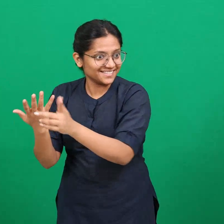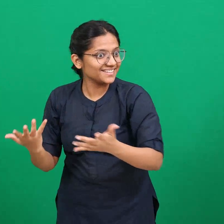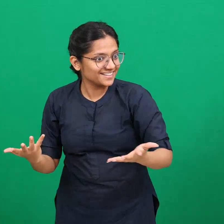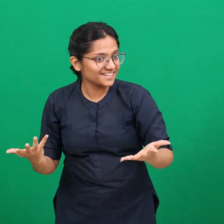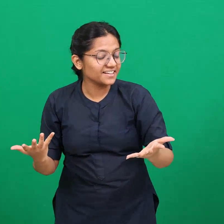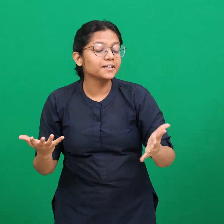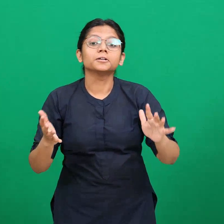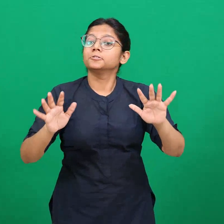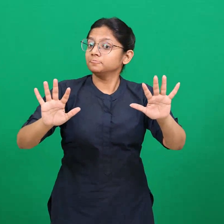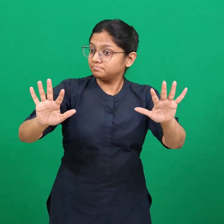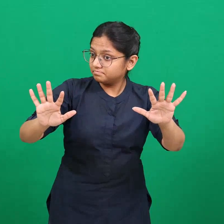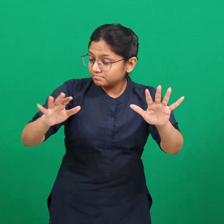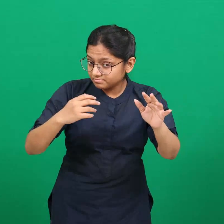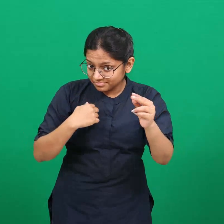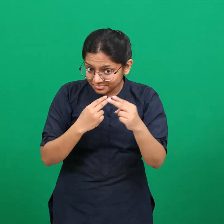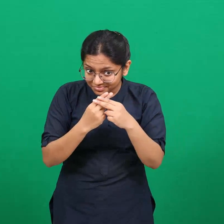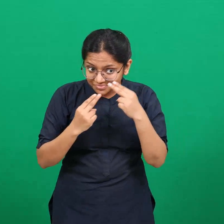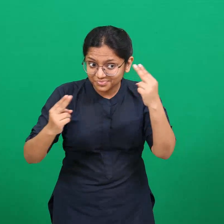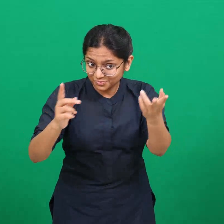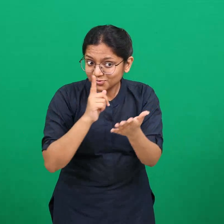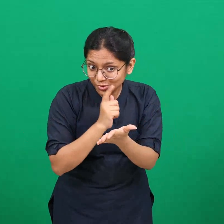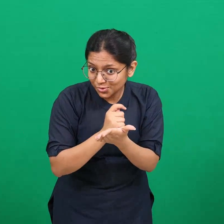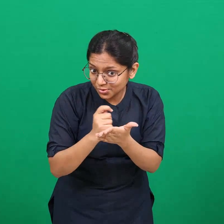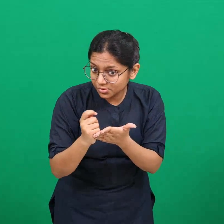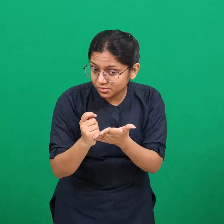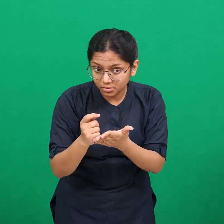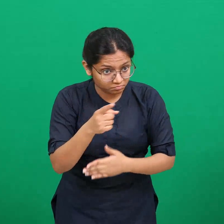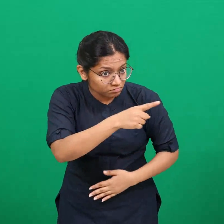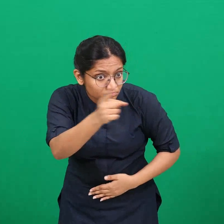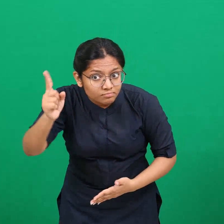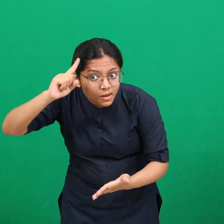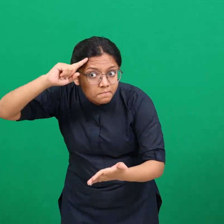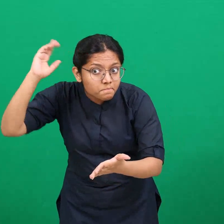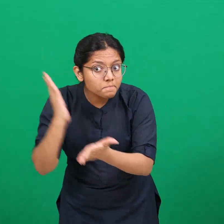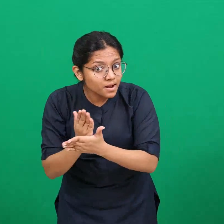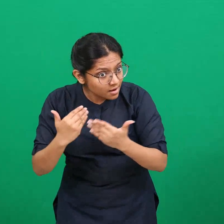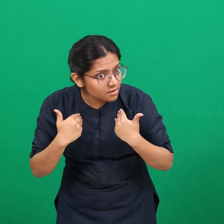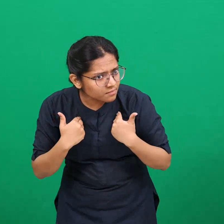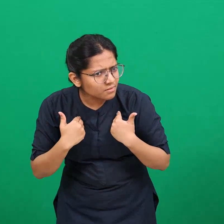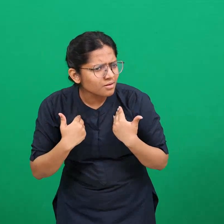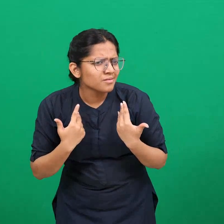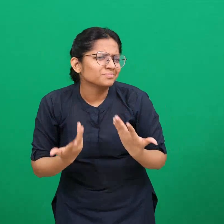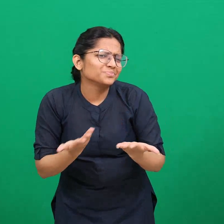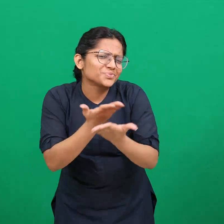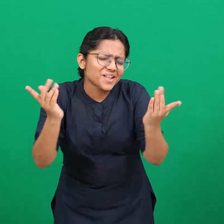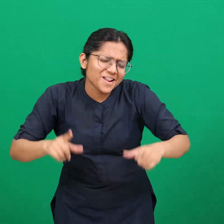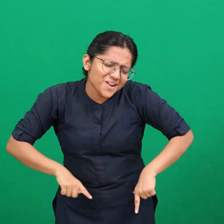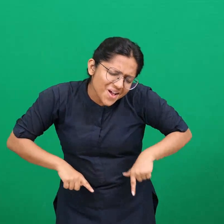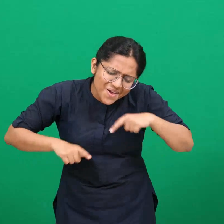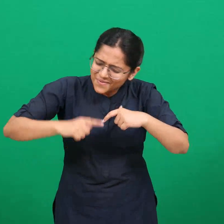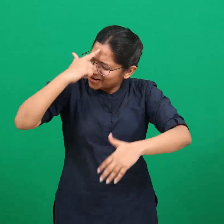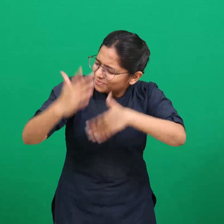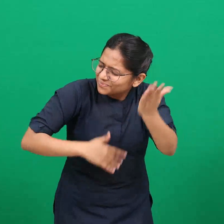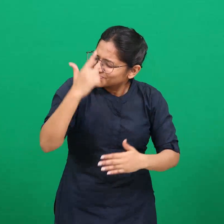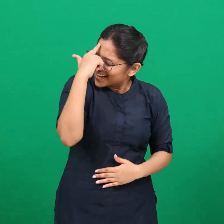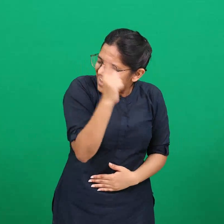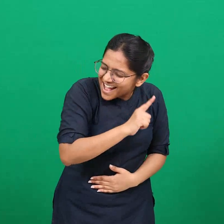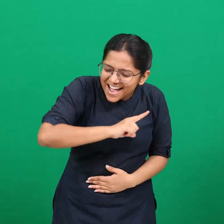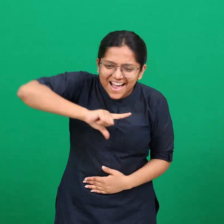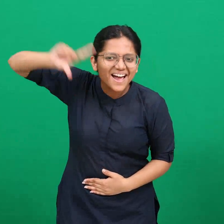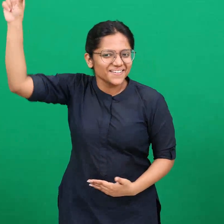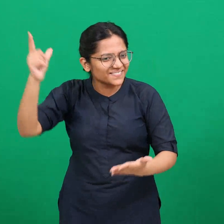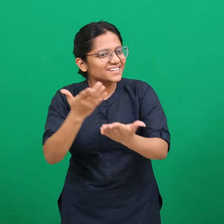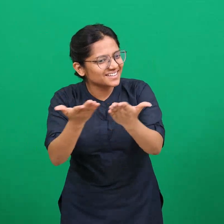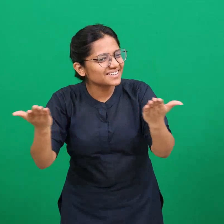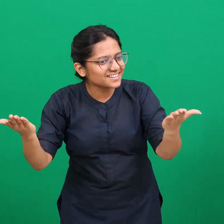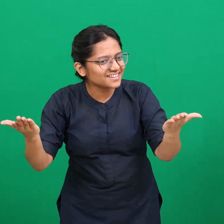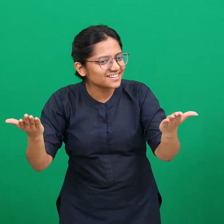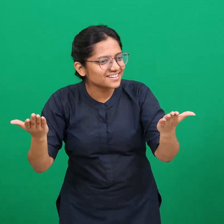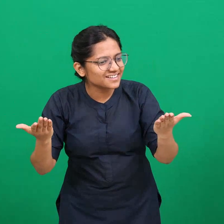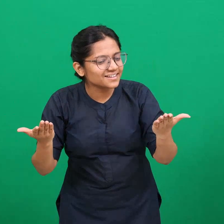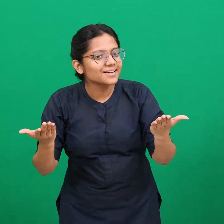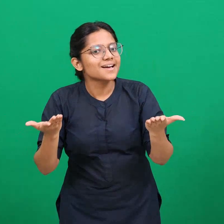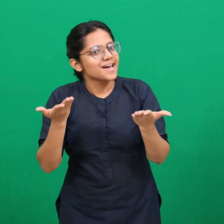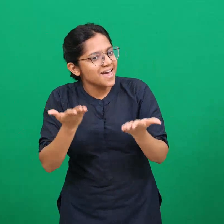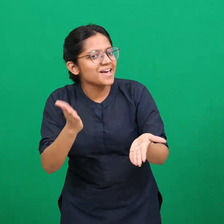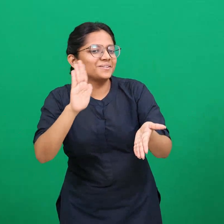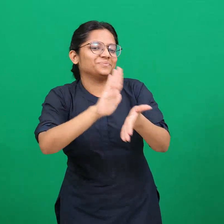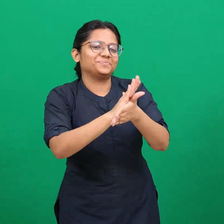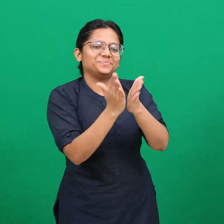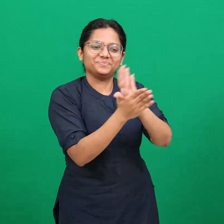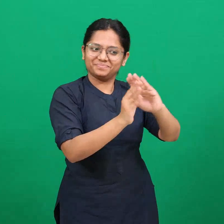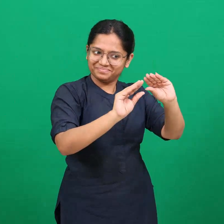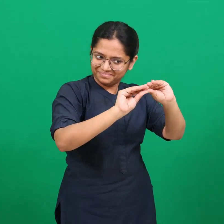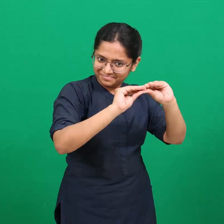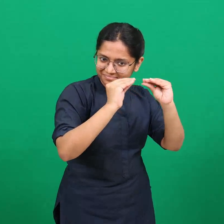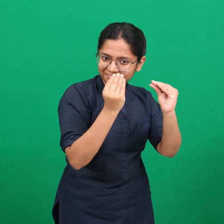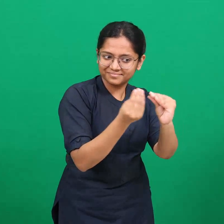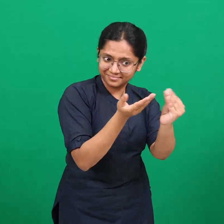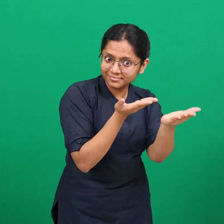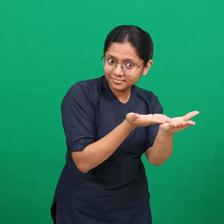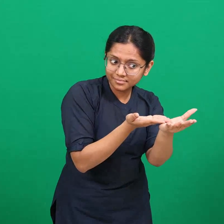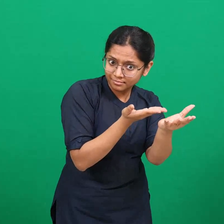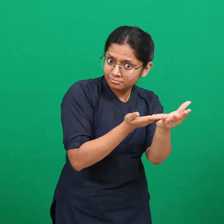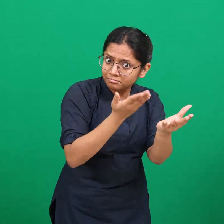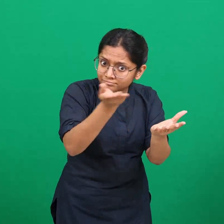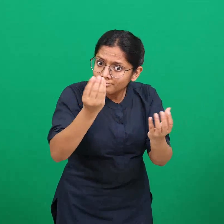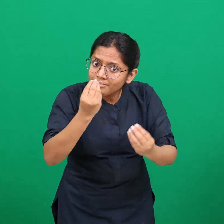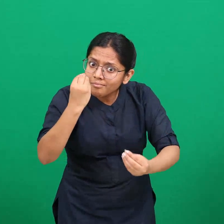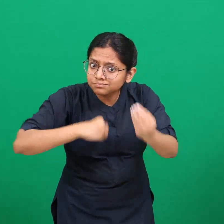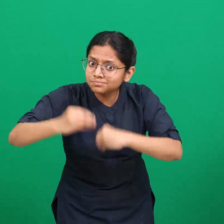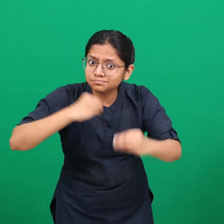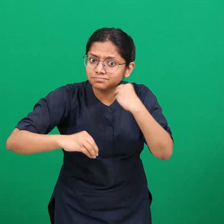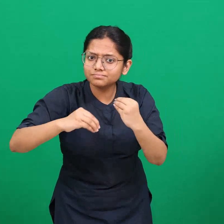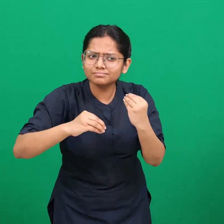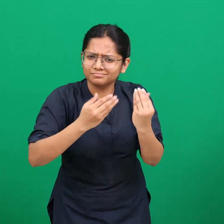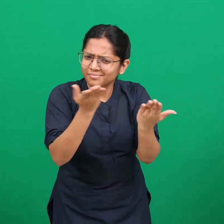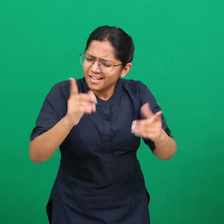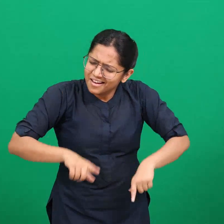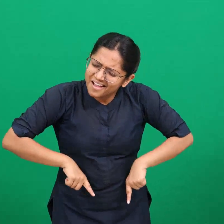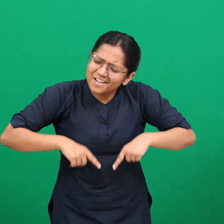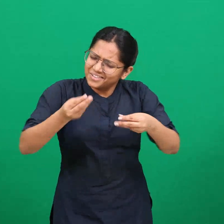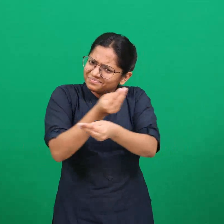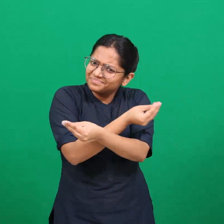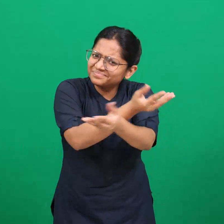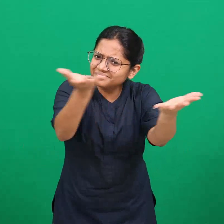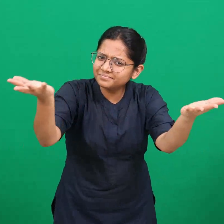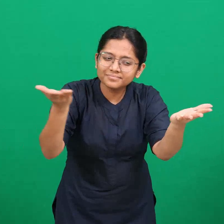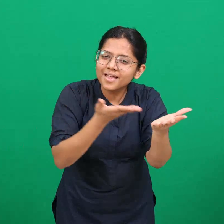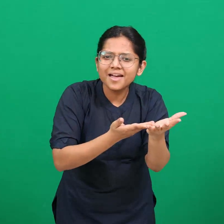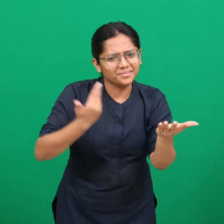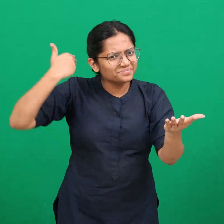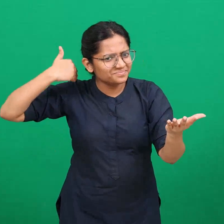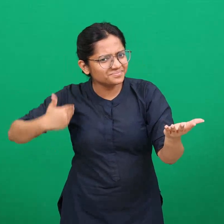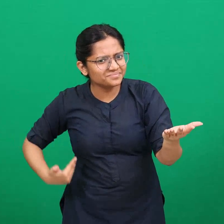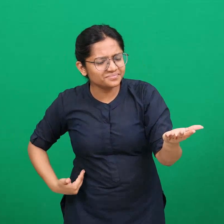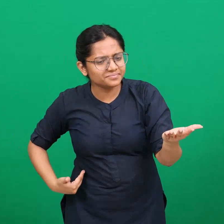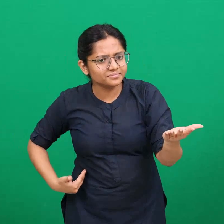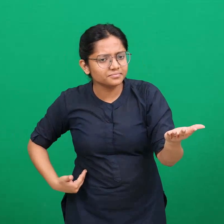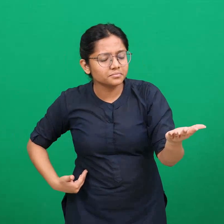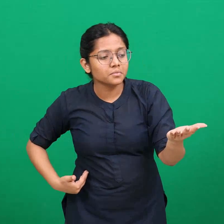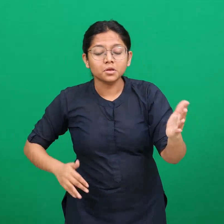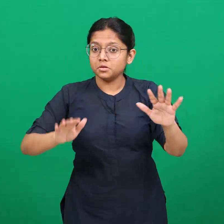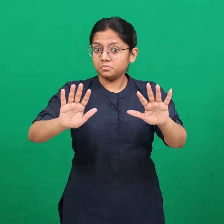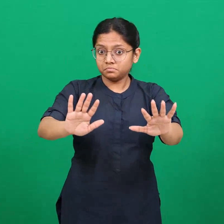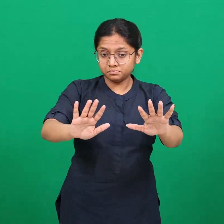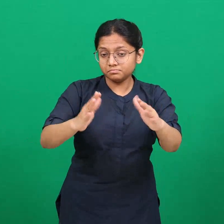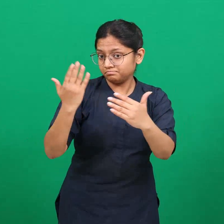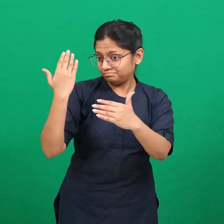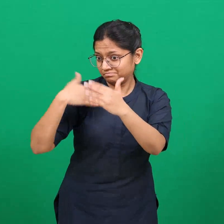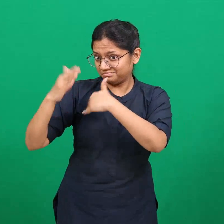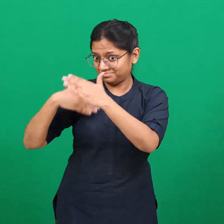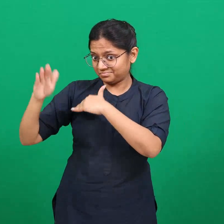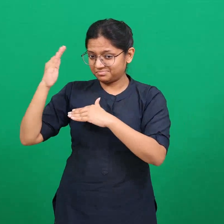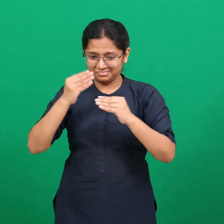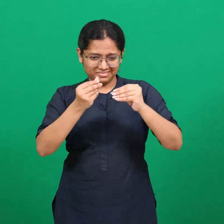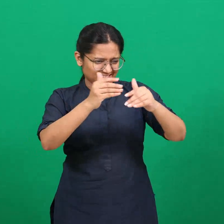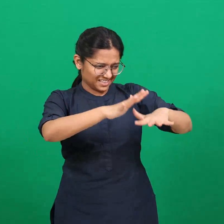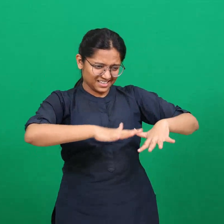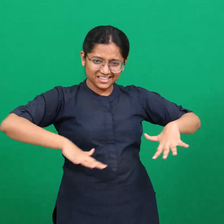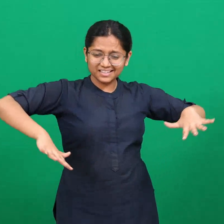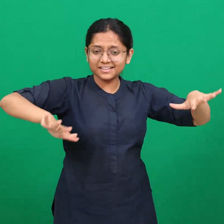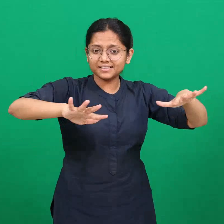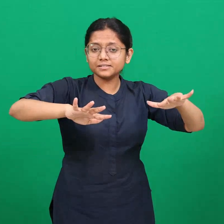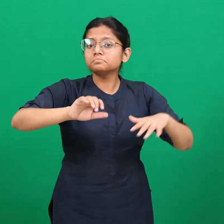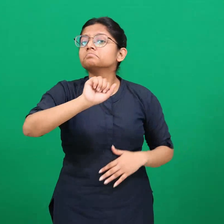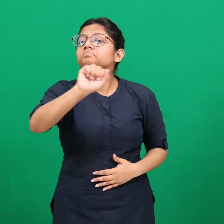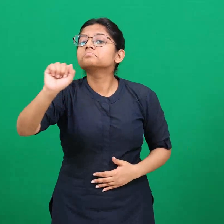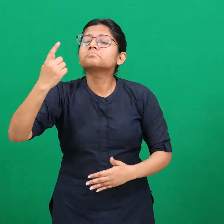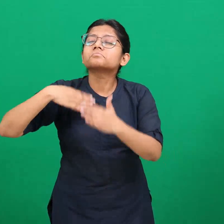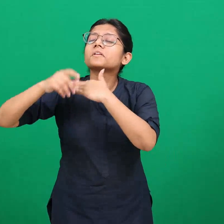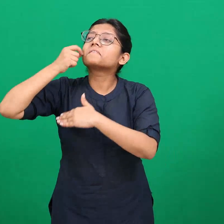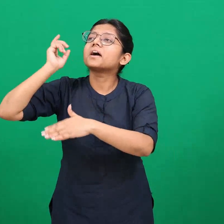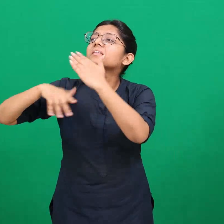Truly, truly, I tell you, he who believes has eternal life. I am the bread of life.